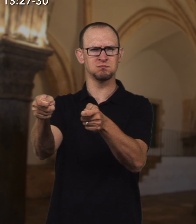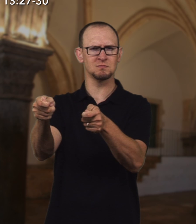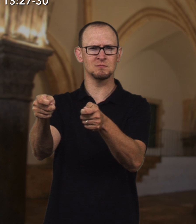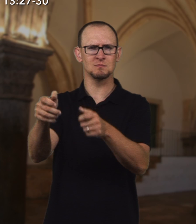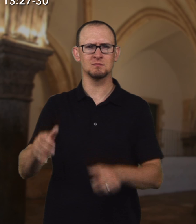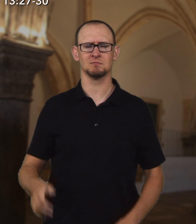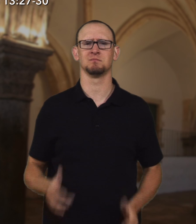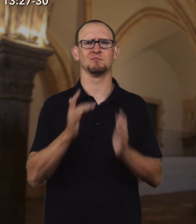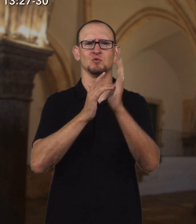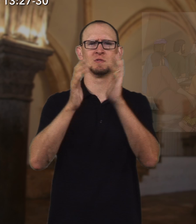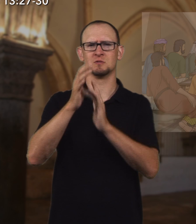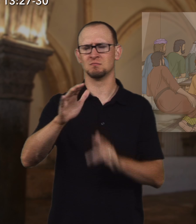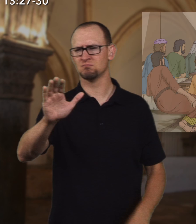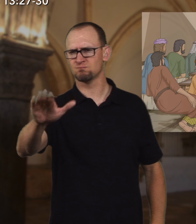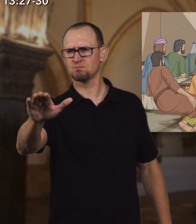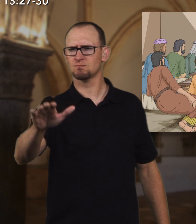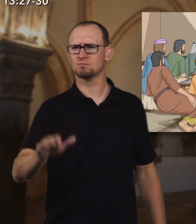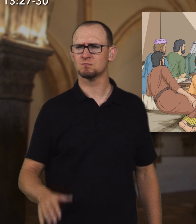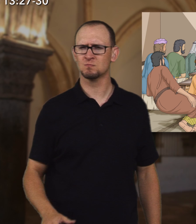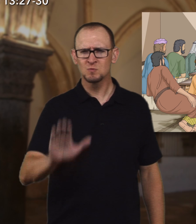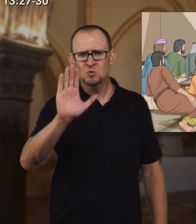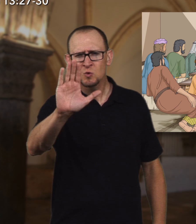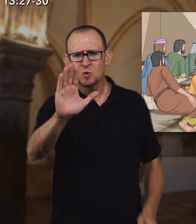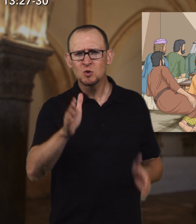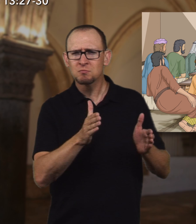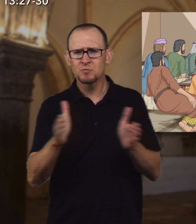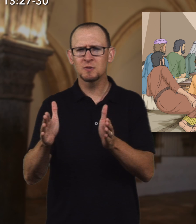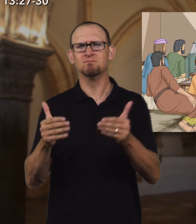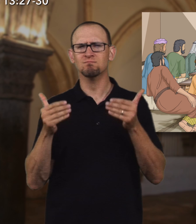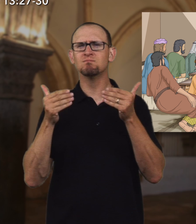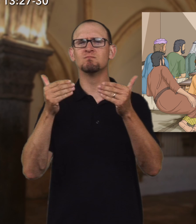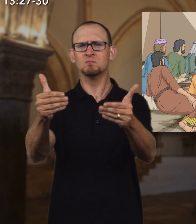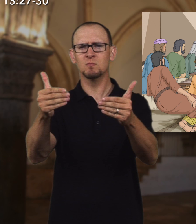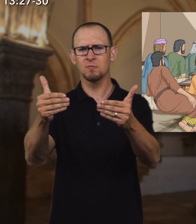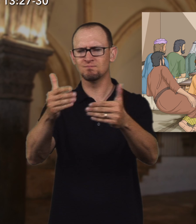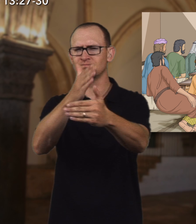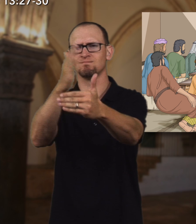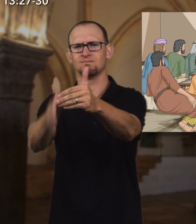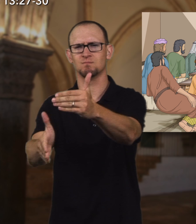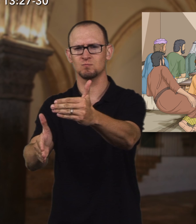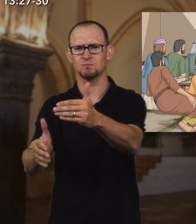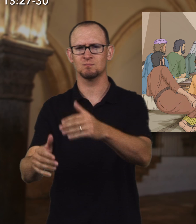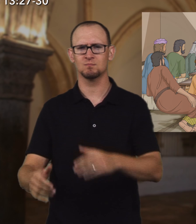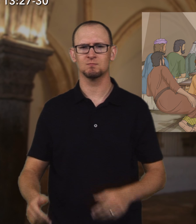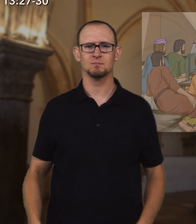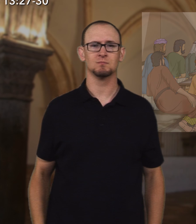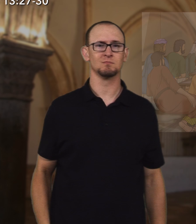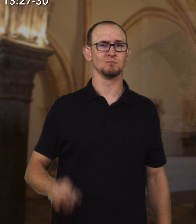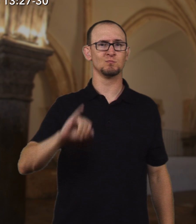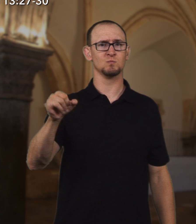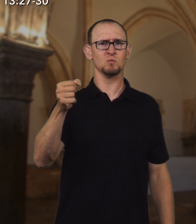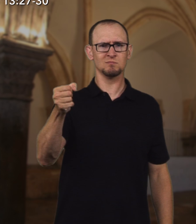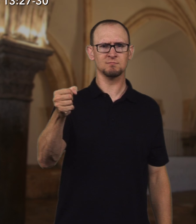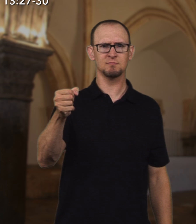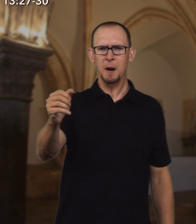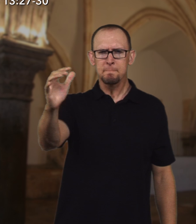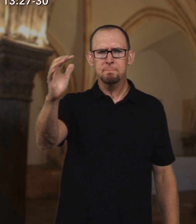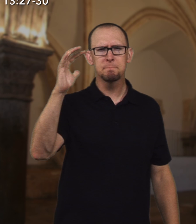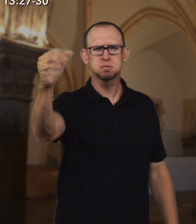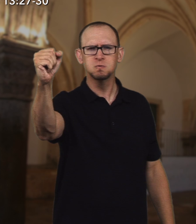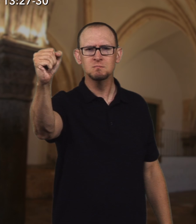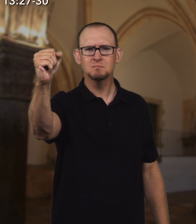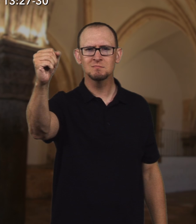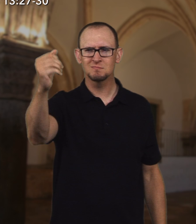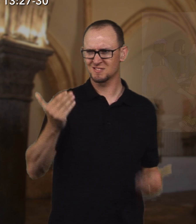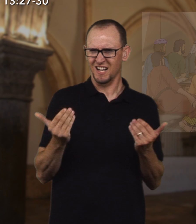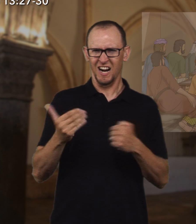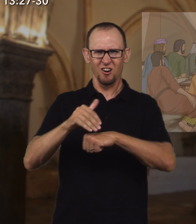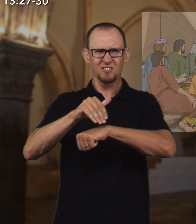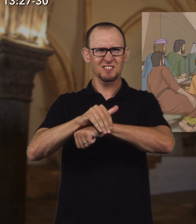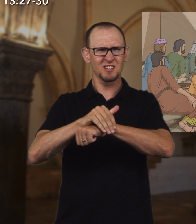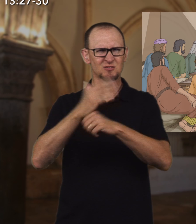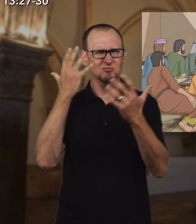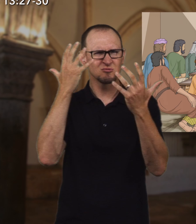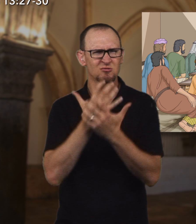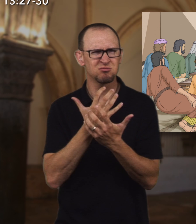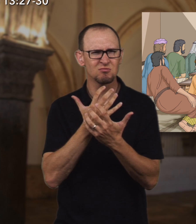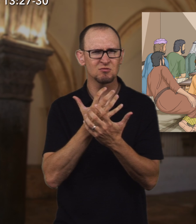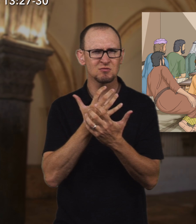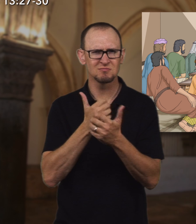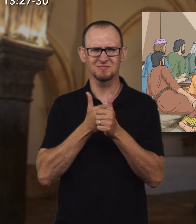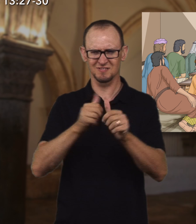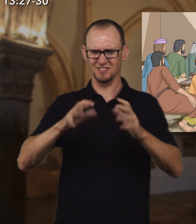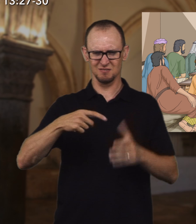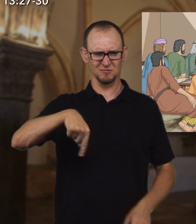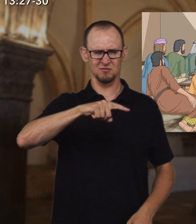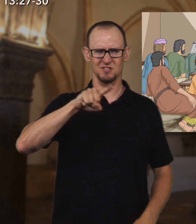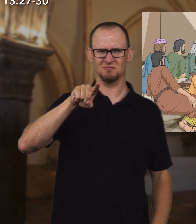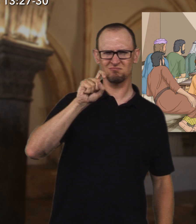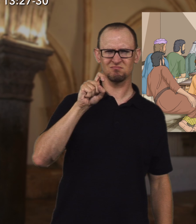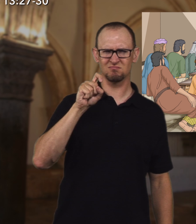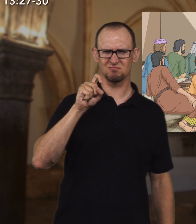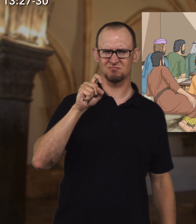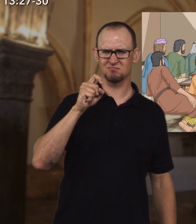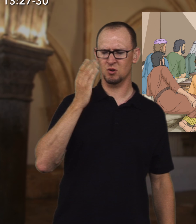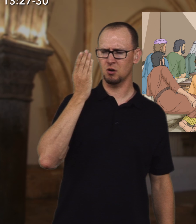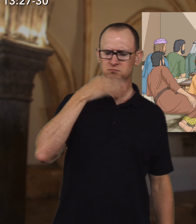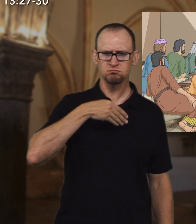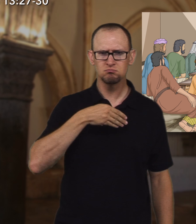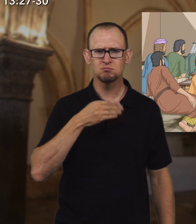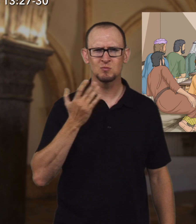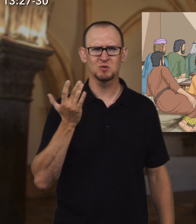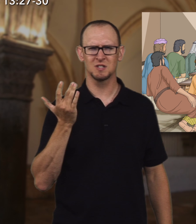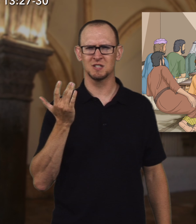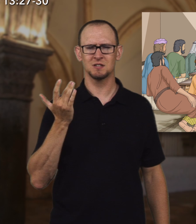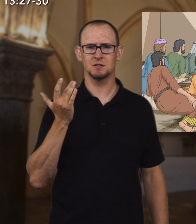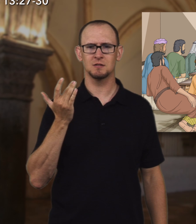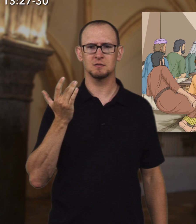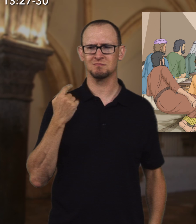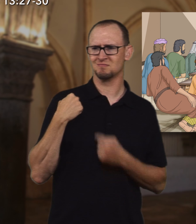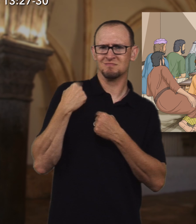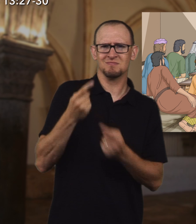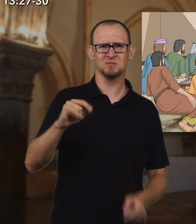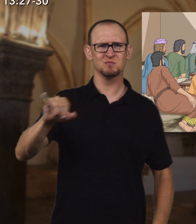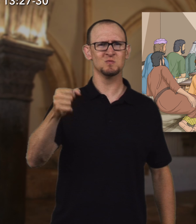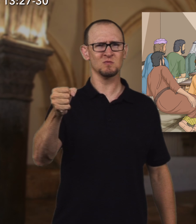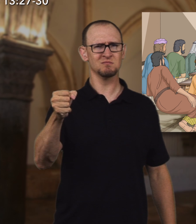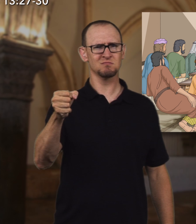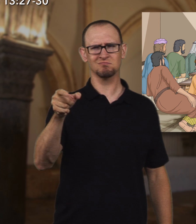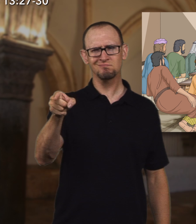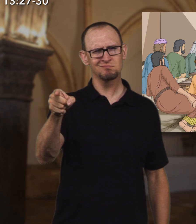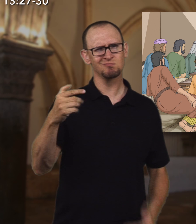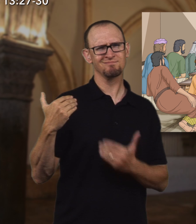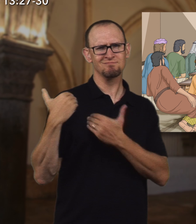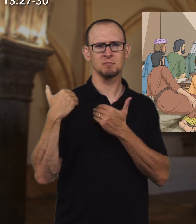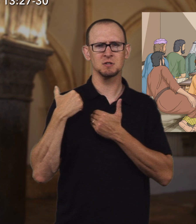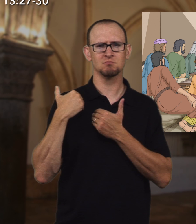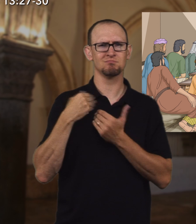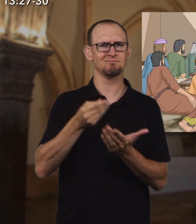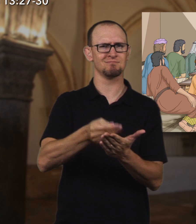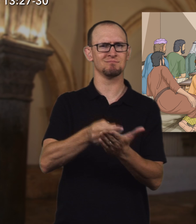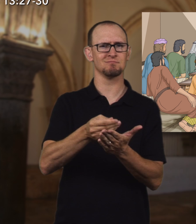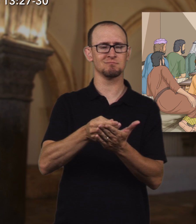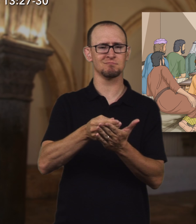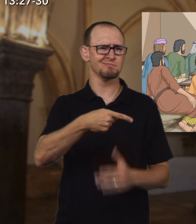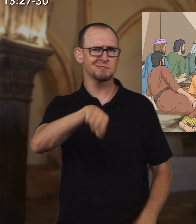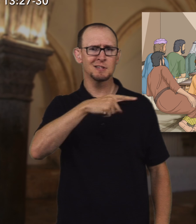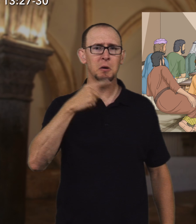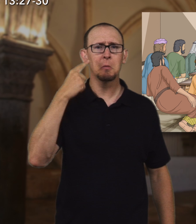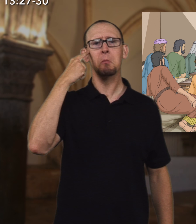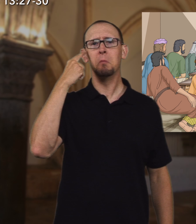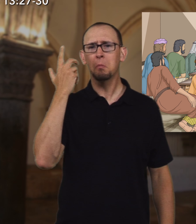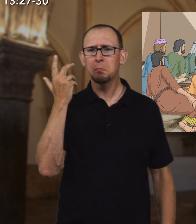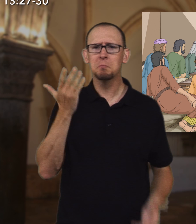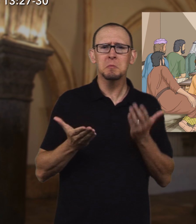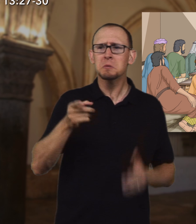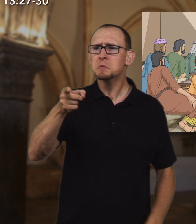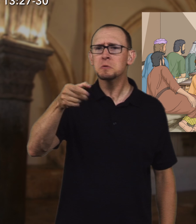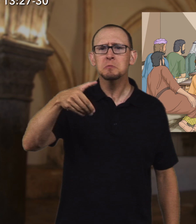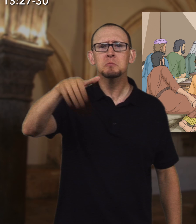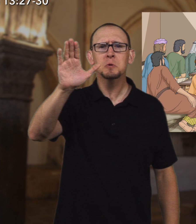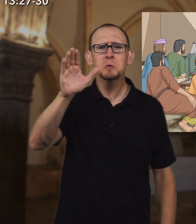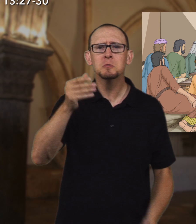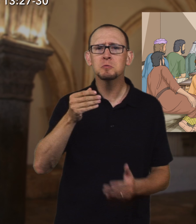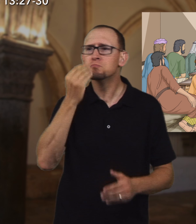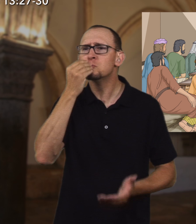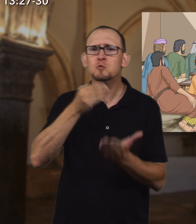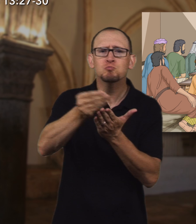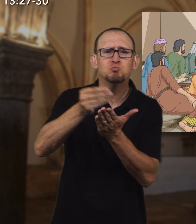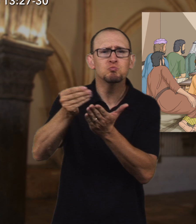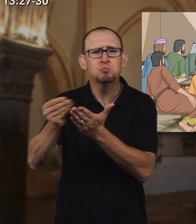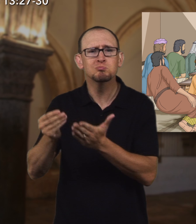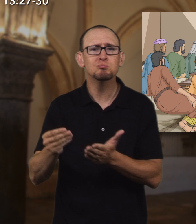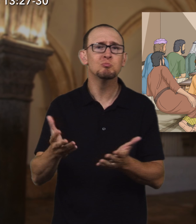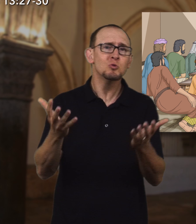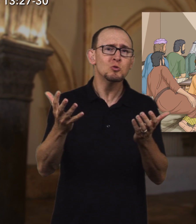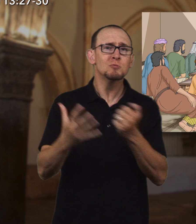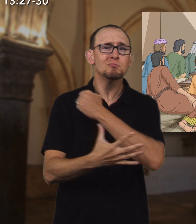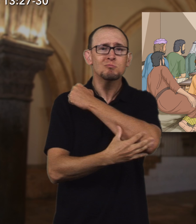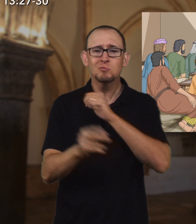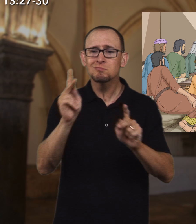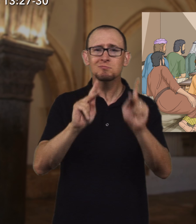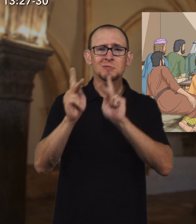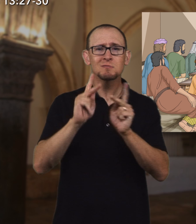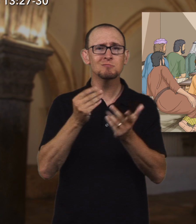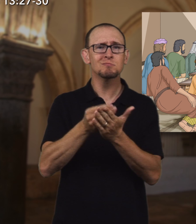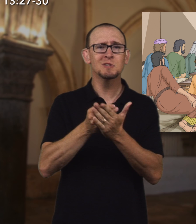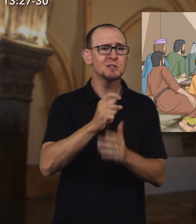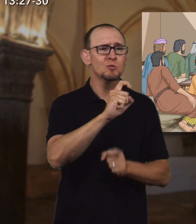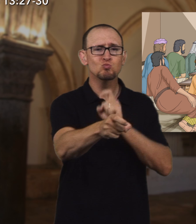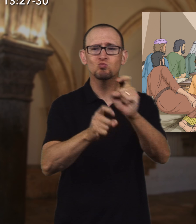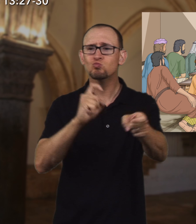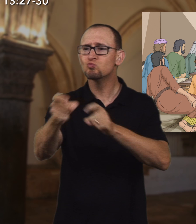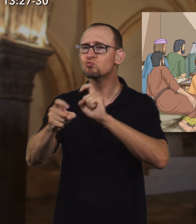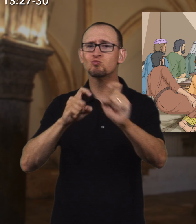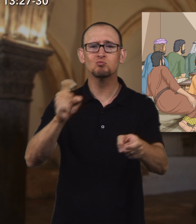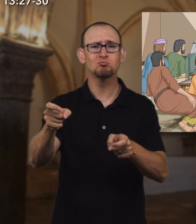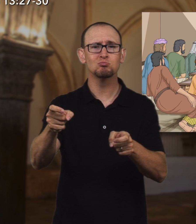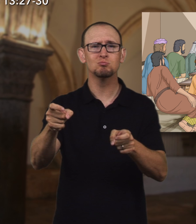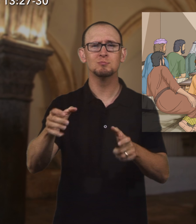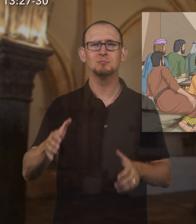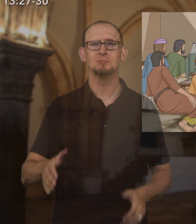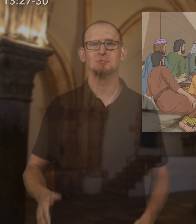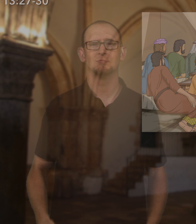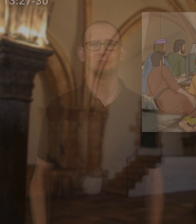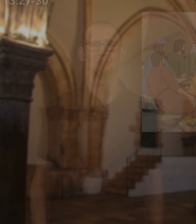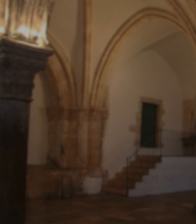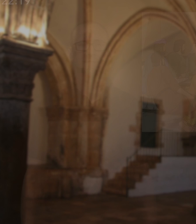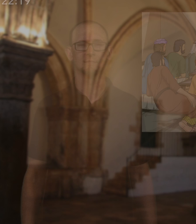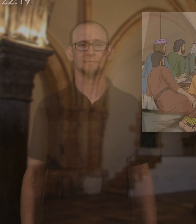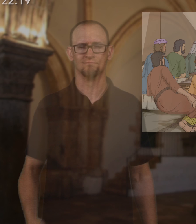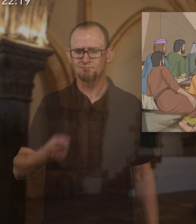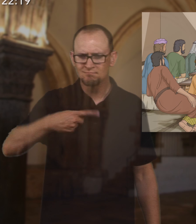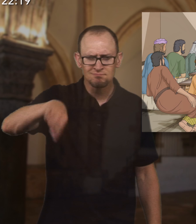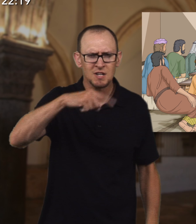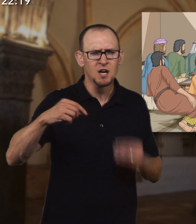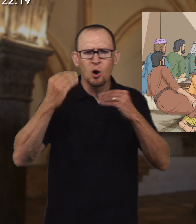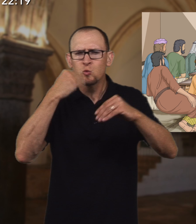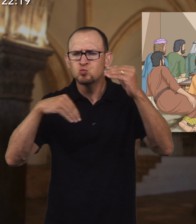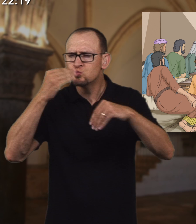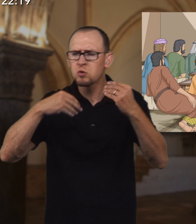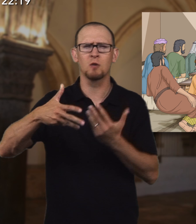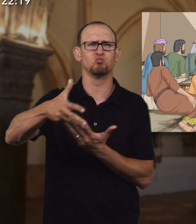Then Jesus said to Judas, “What you are about to do, do quickly.” But no one at the table knew why Jesus had said this to him. Since Judas kept the money bag, some thought that Jesus was telling him to buy what was needed for the feast, or to give something to the poor. As soon as he had received the morsel, Judas went out into the night.